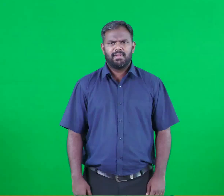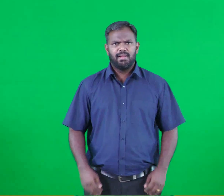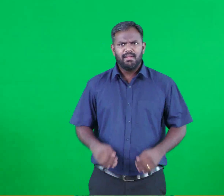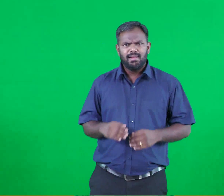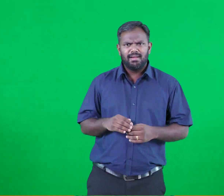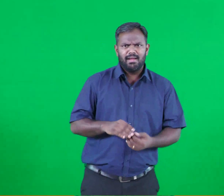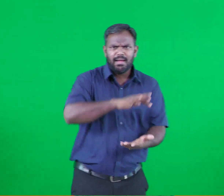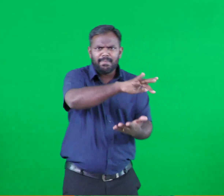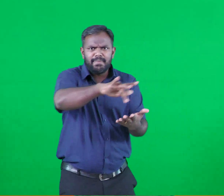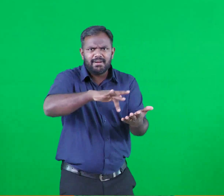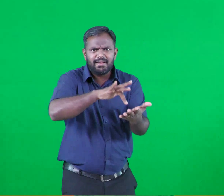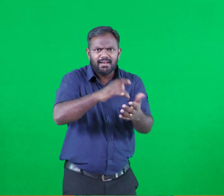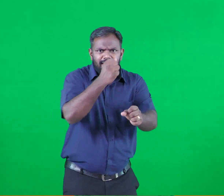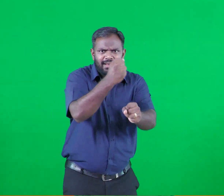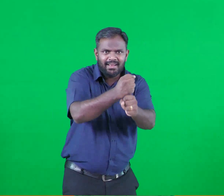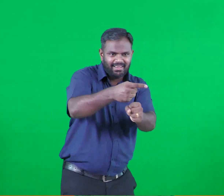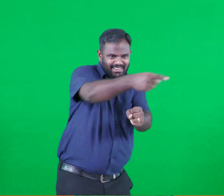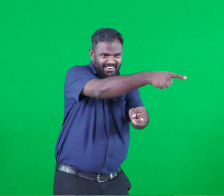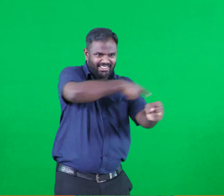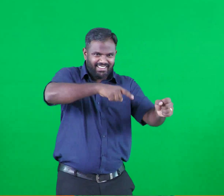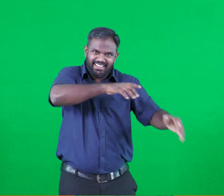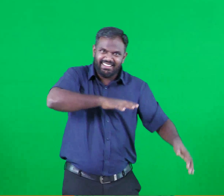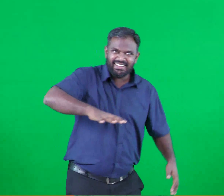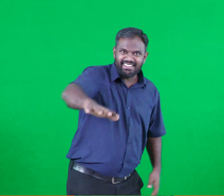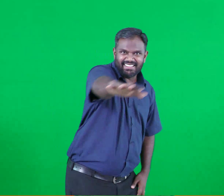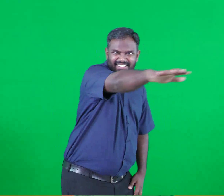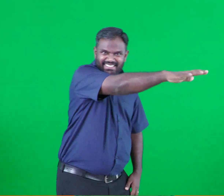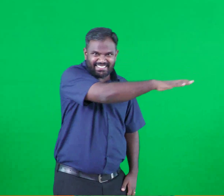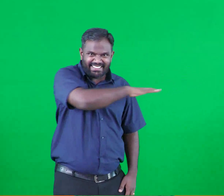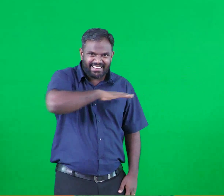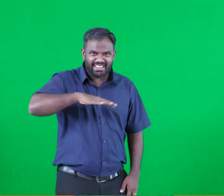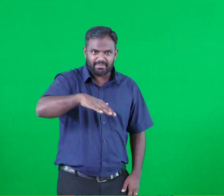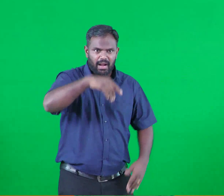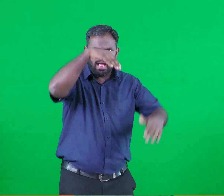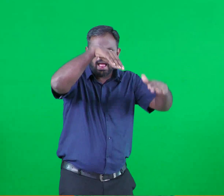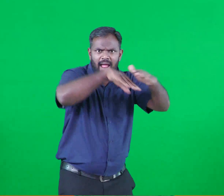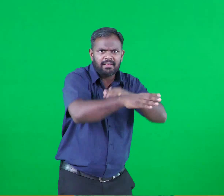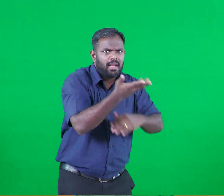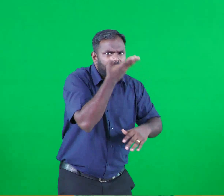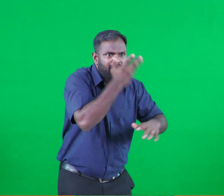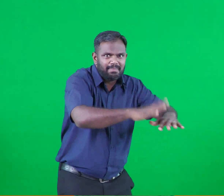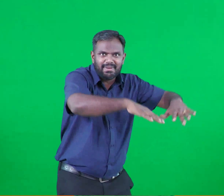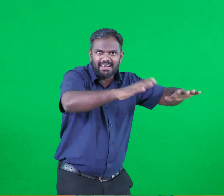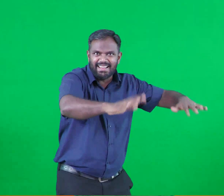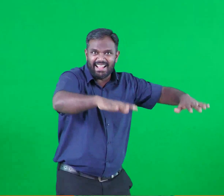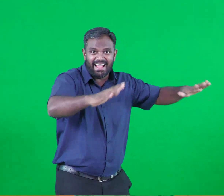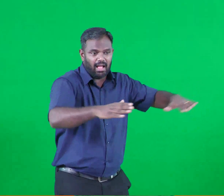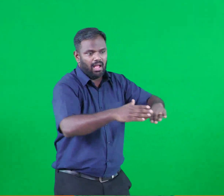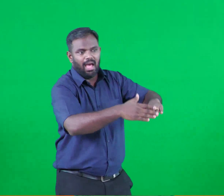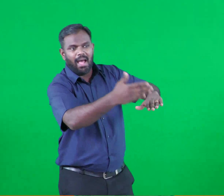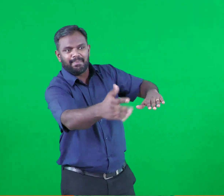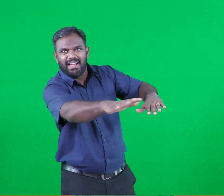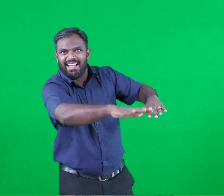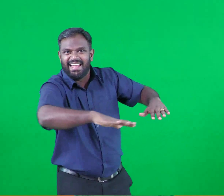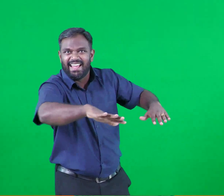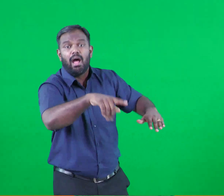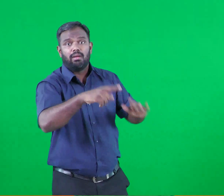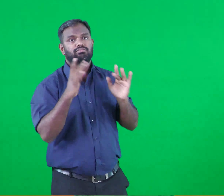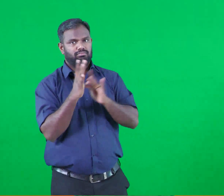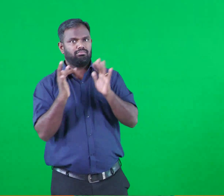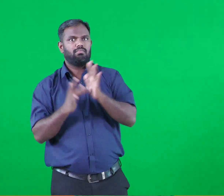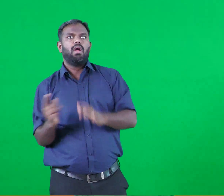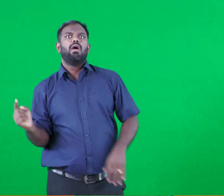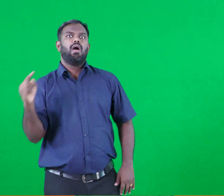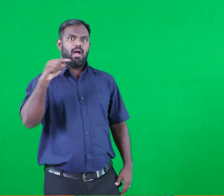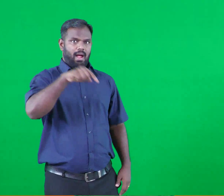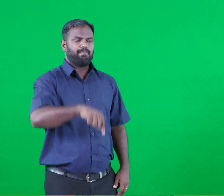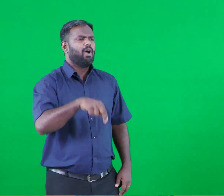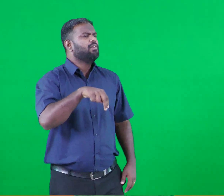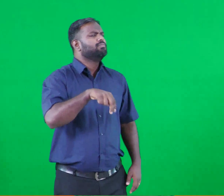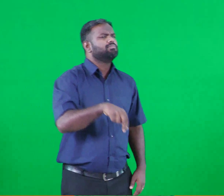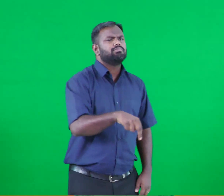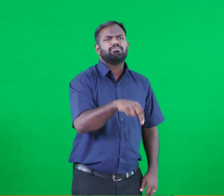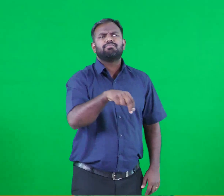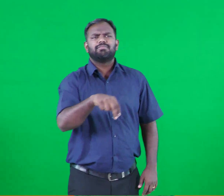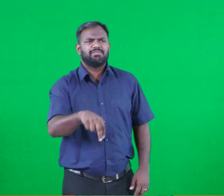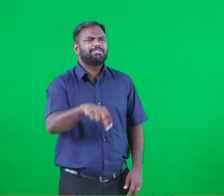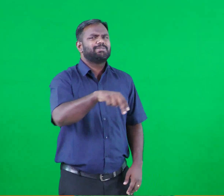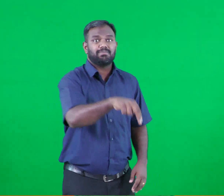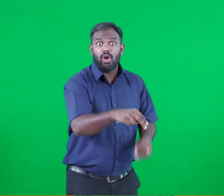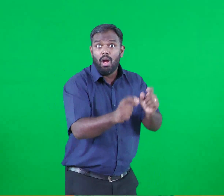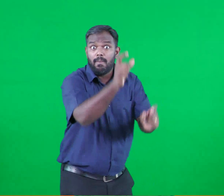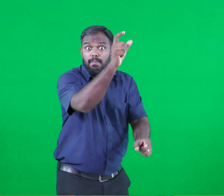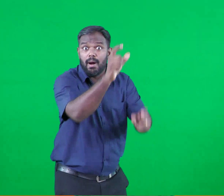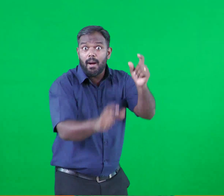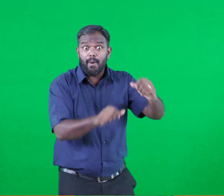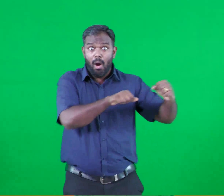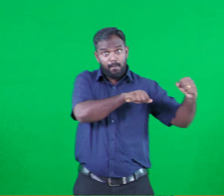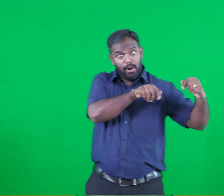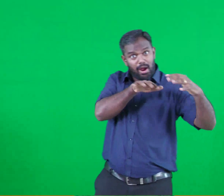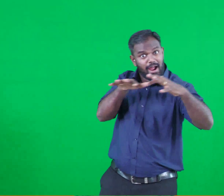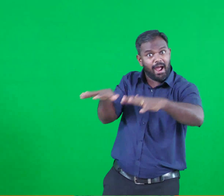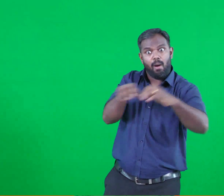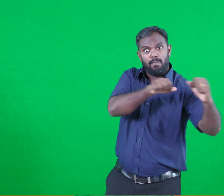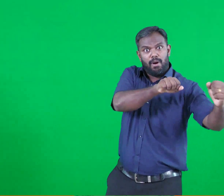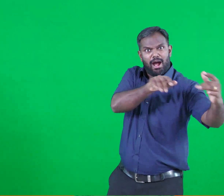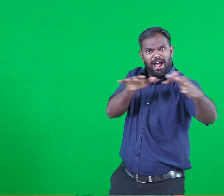Once again Jesus went out beside the sea.